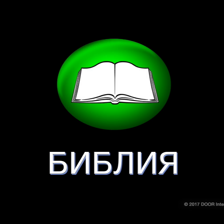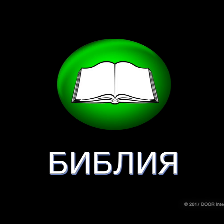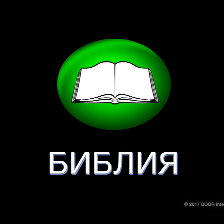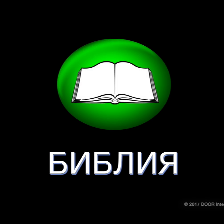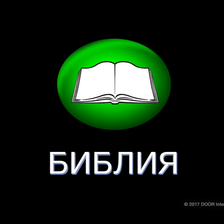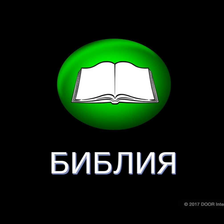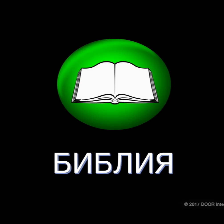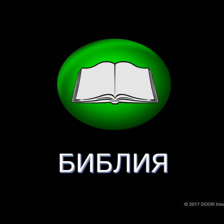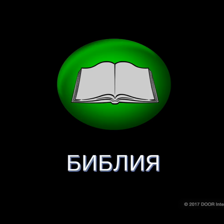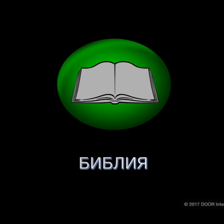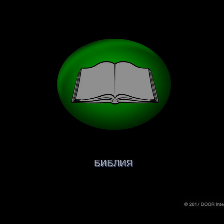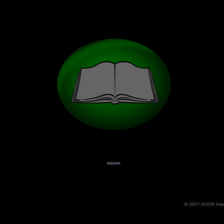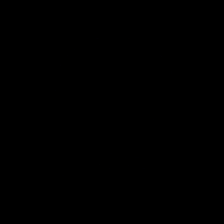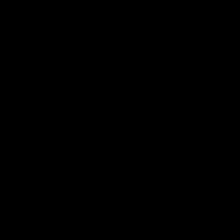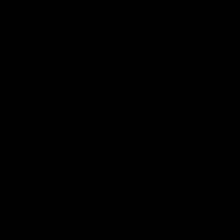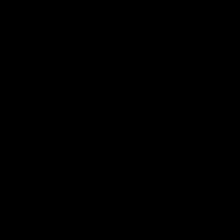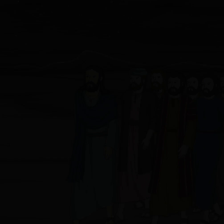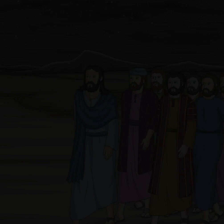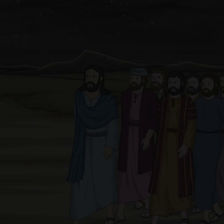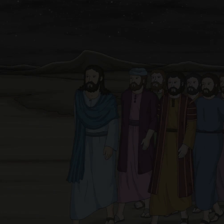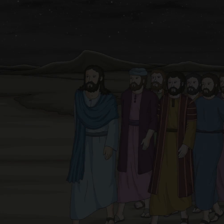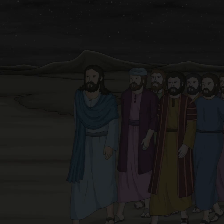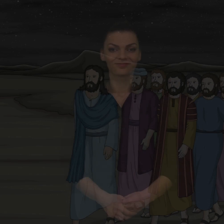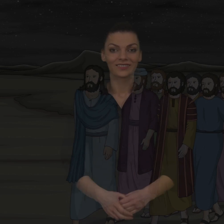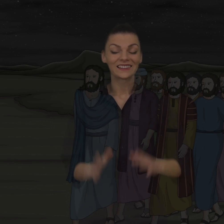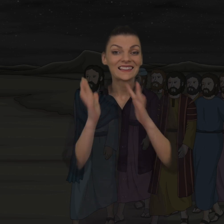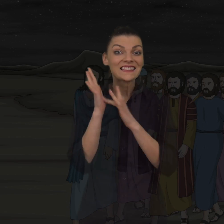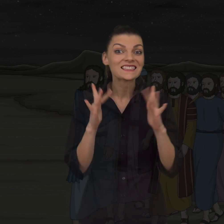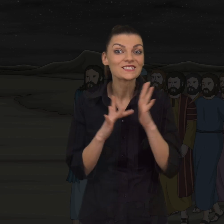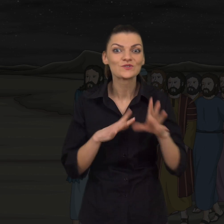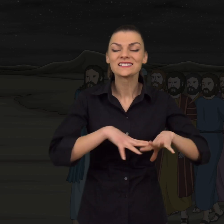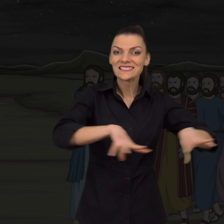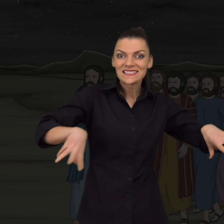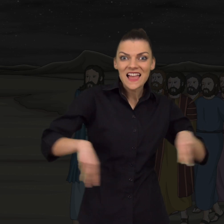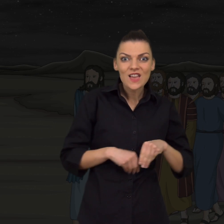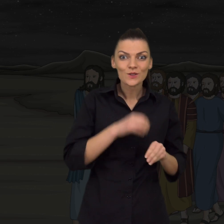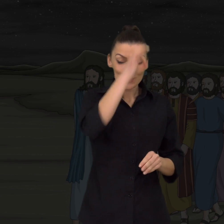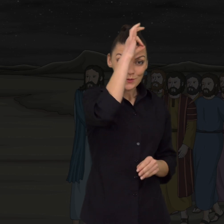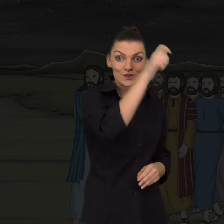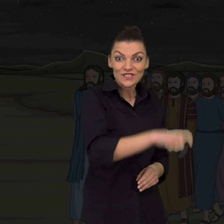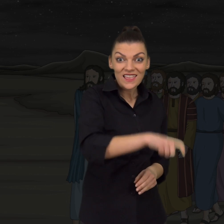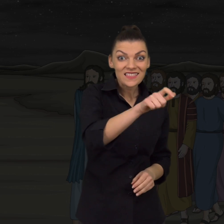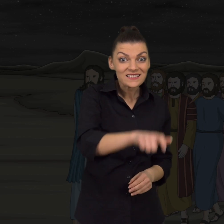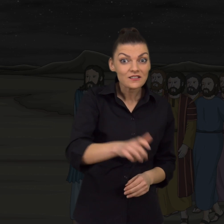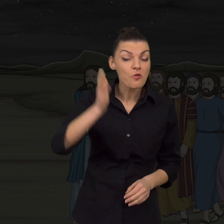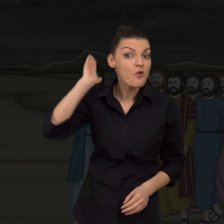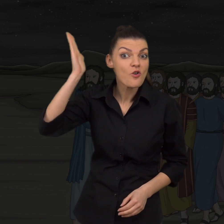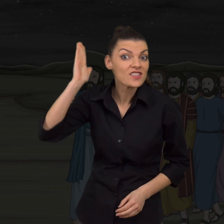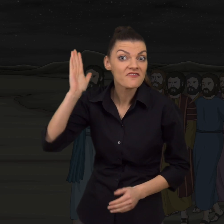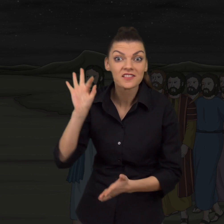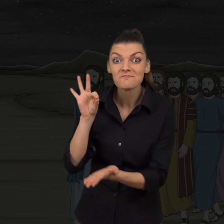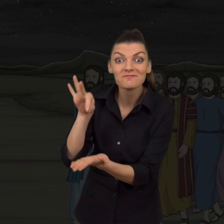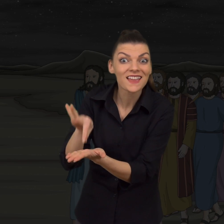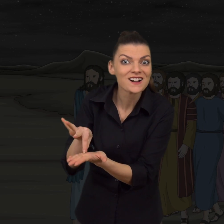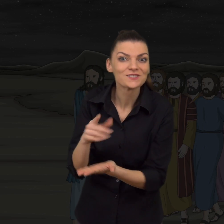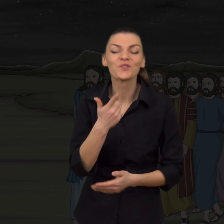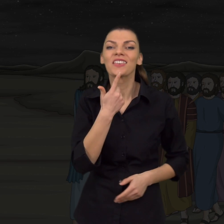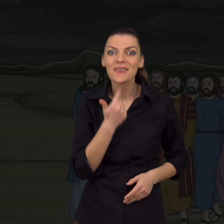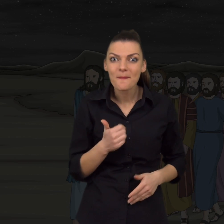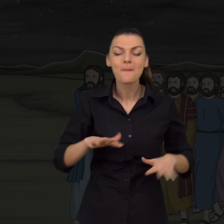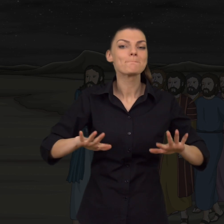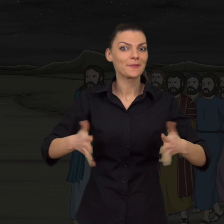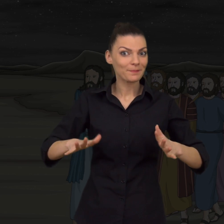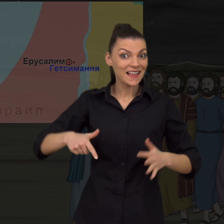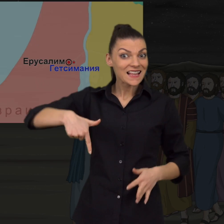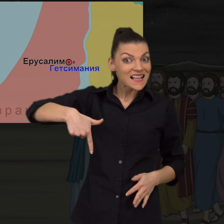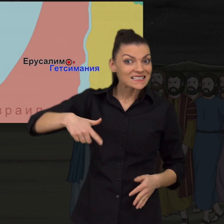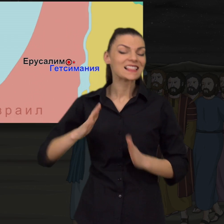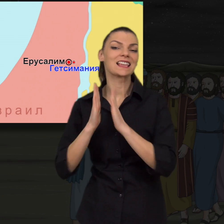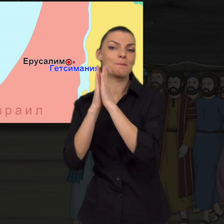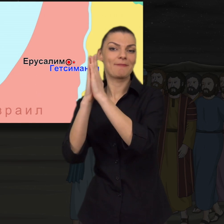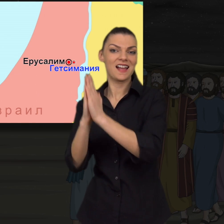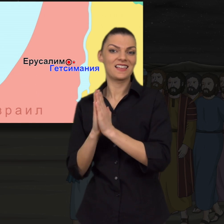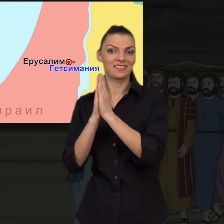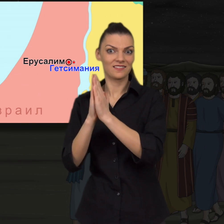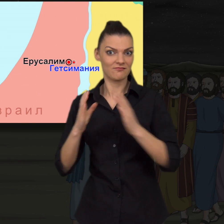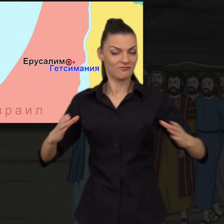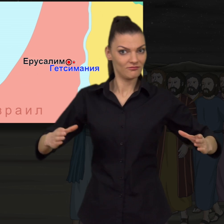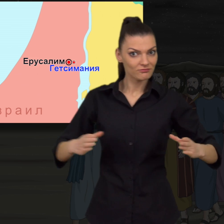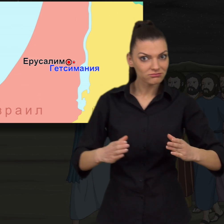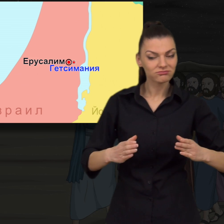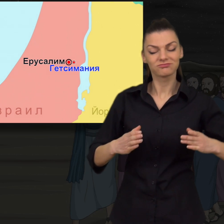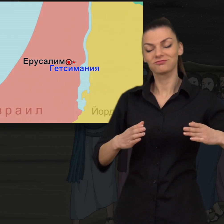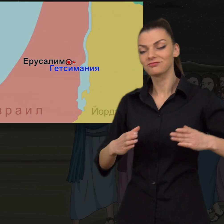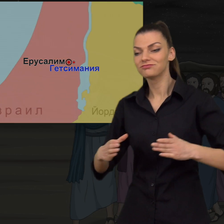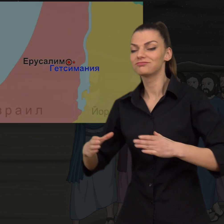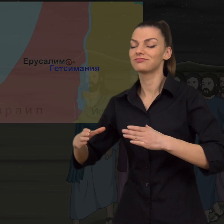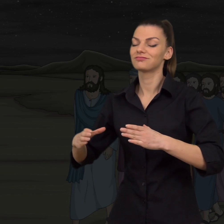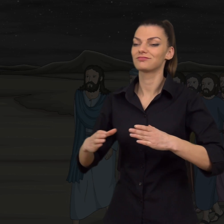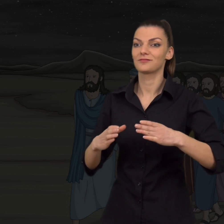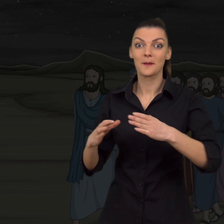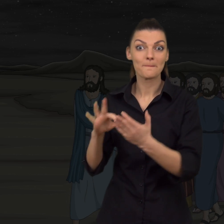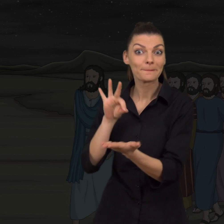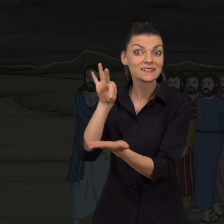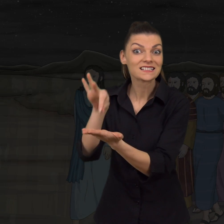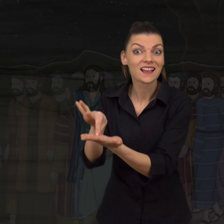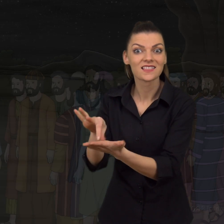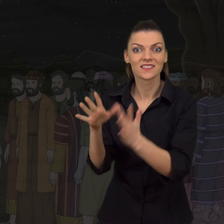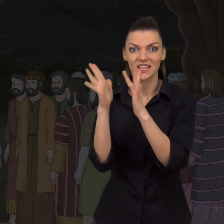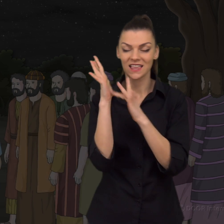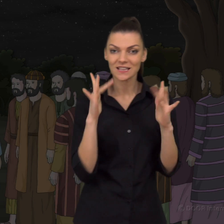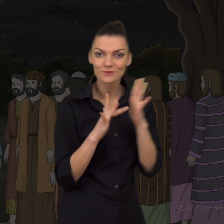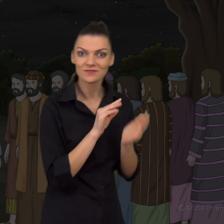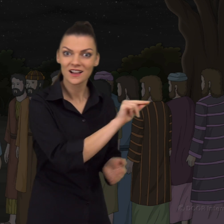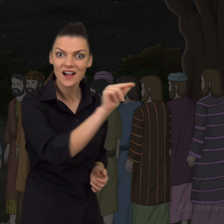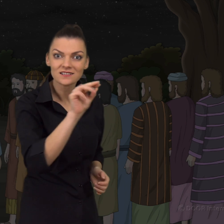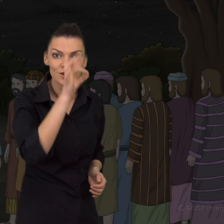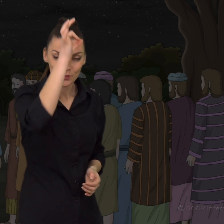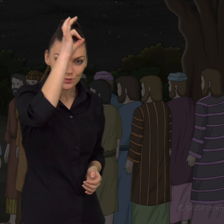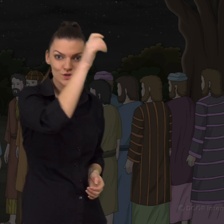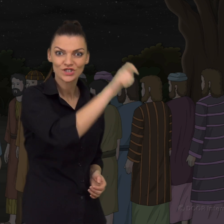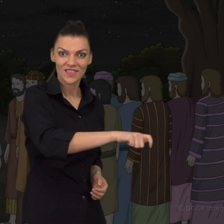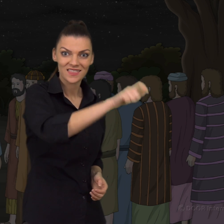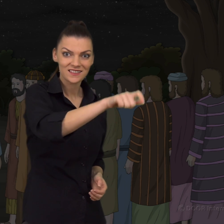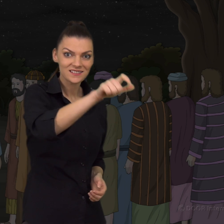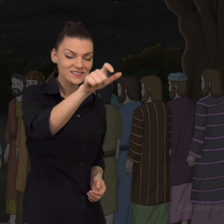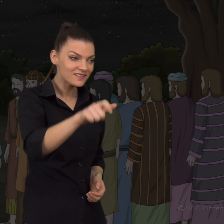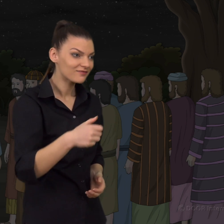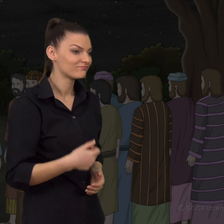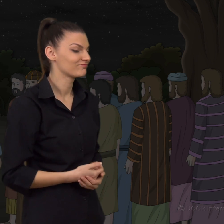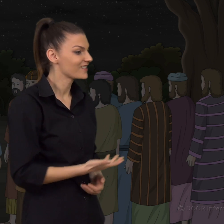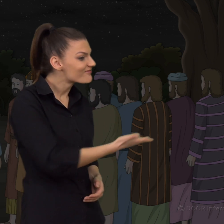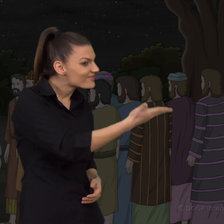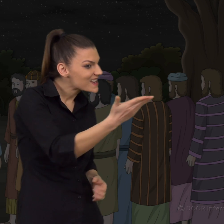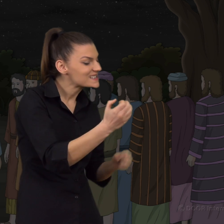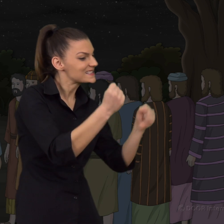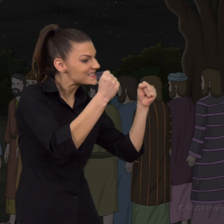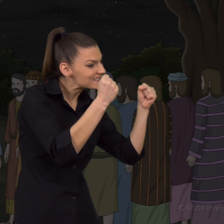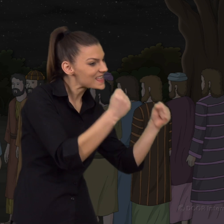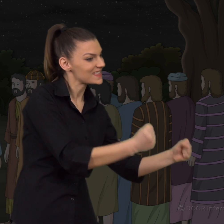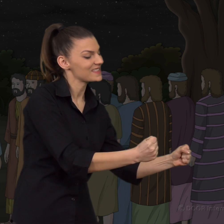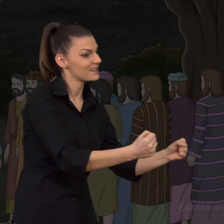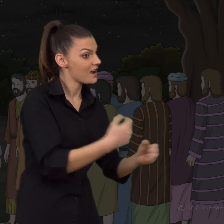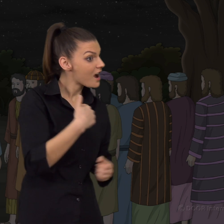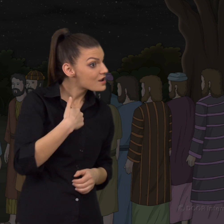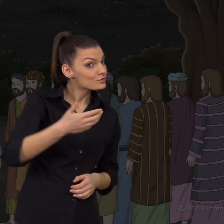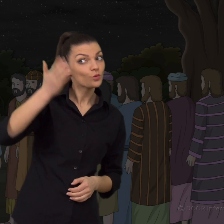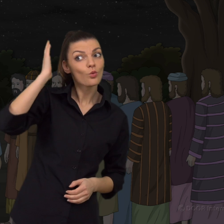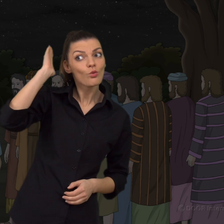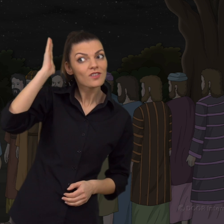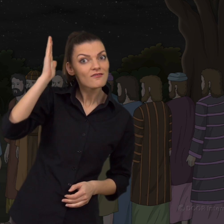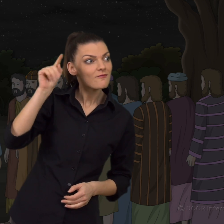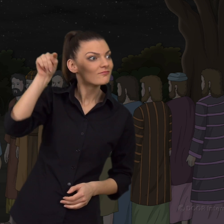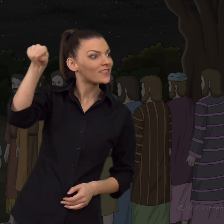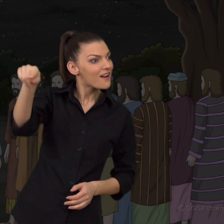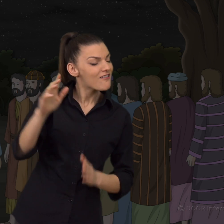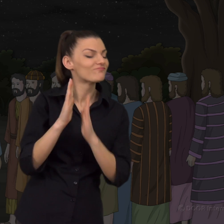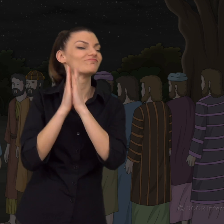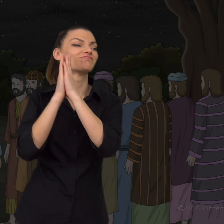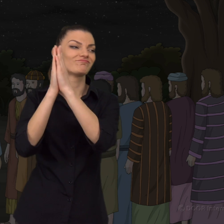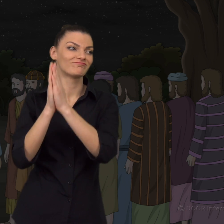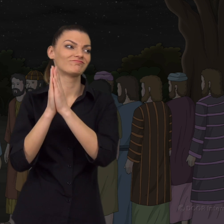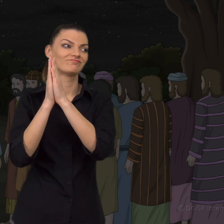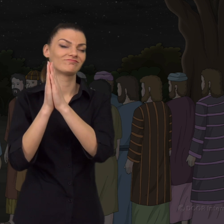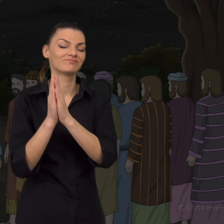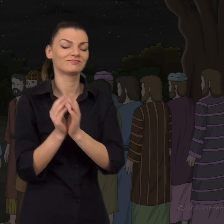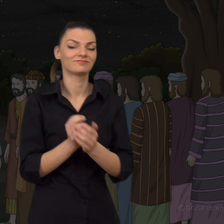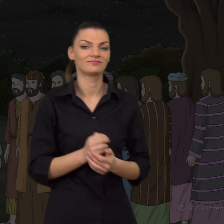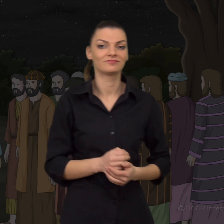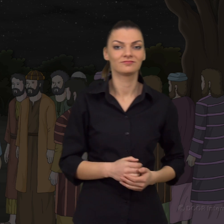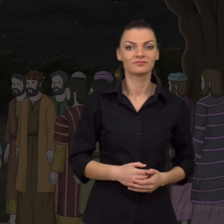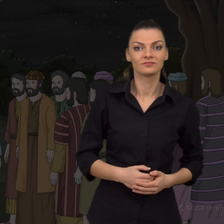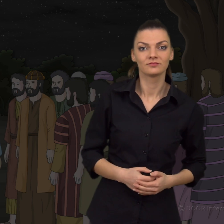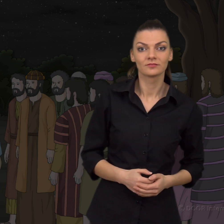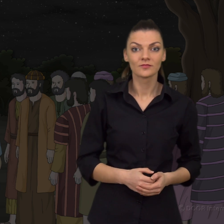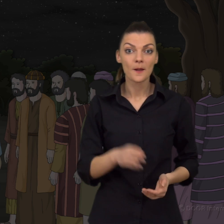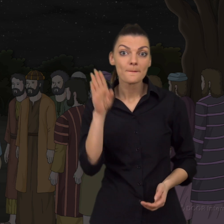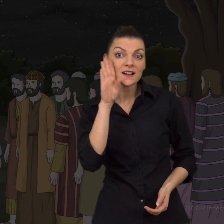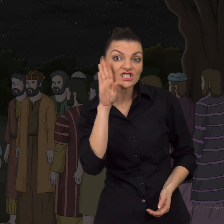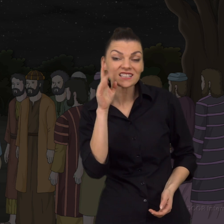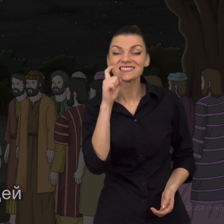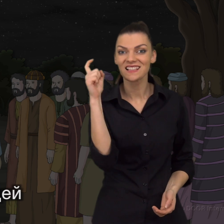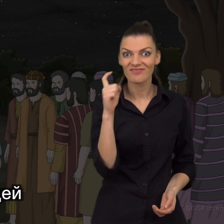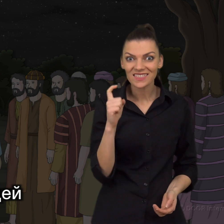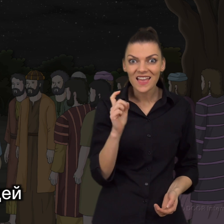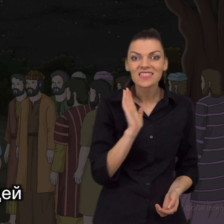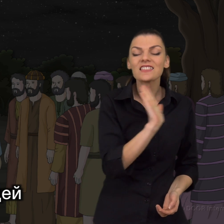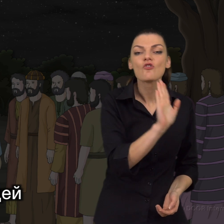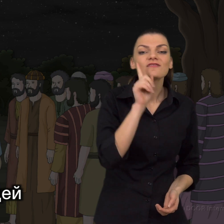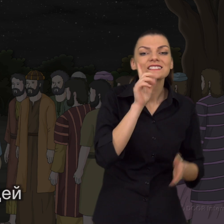At that time Jesus went with His disciples to a place called Gethsemane, and He told them, “Sit here while I go over there and pray.”